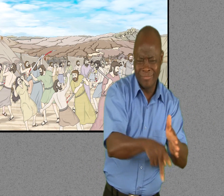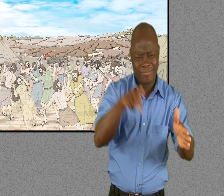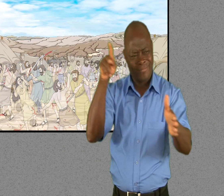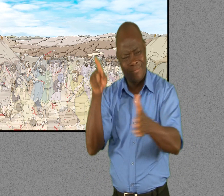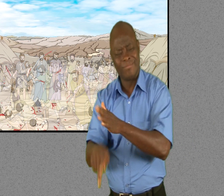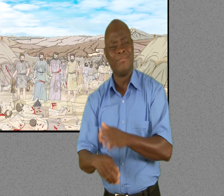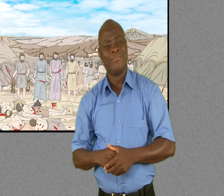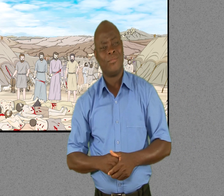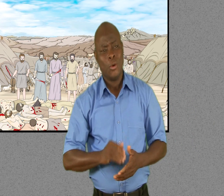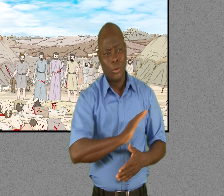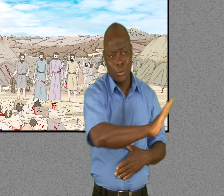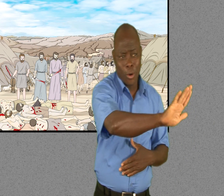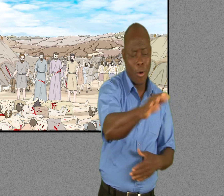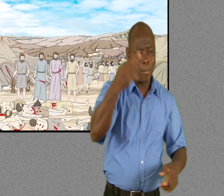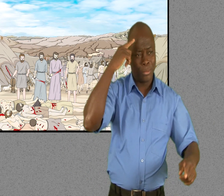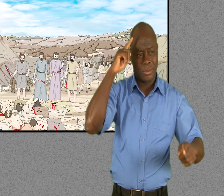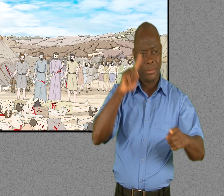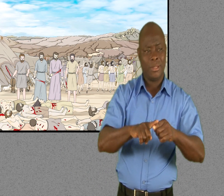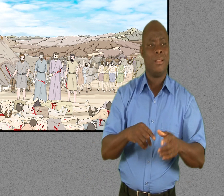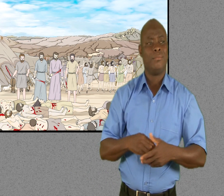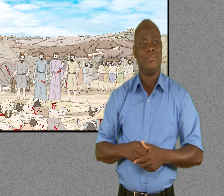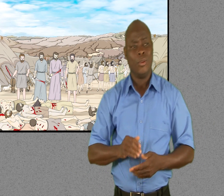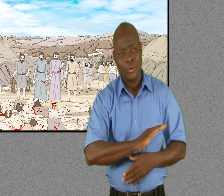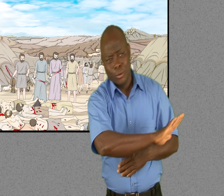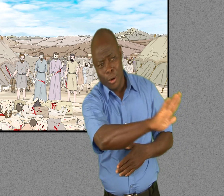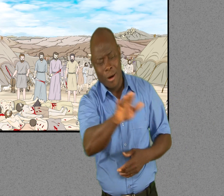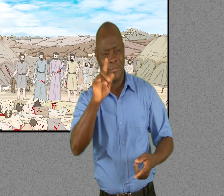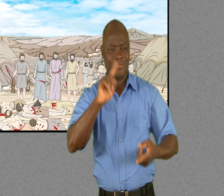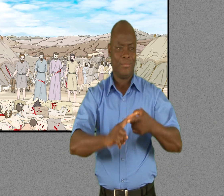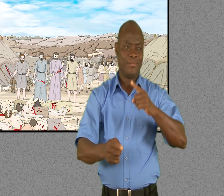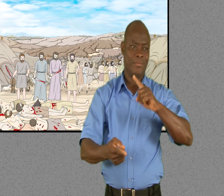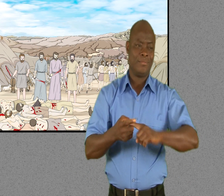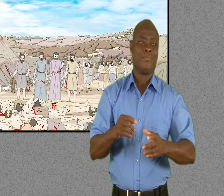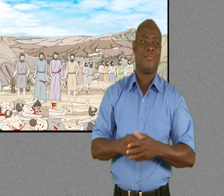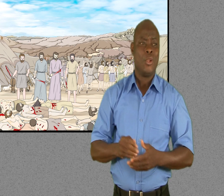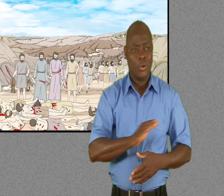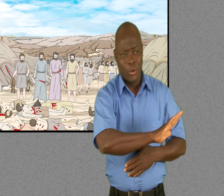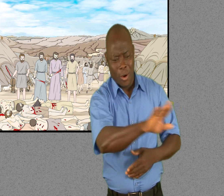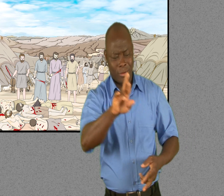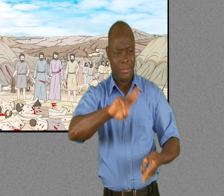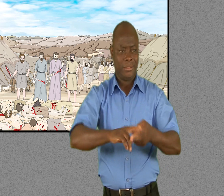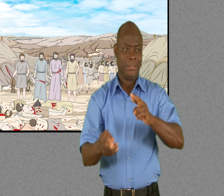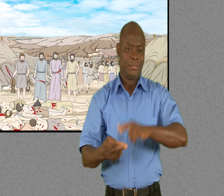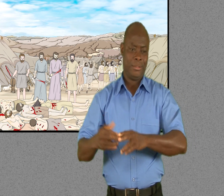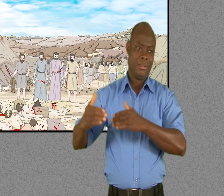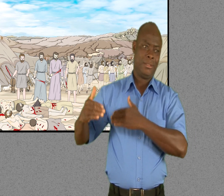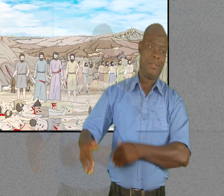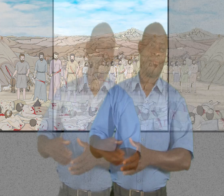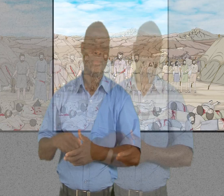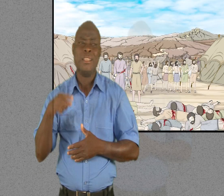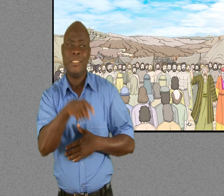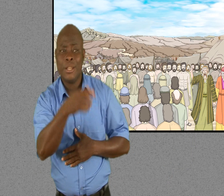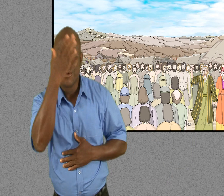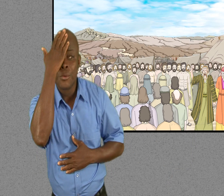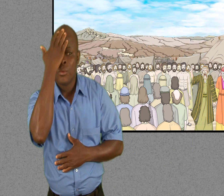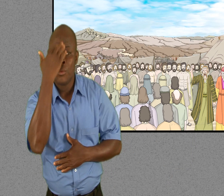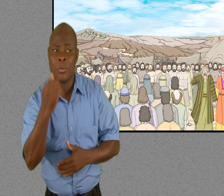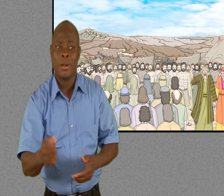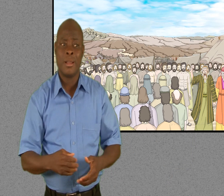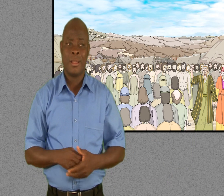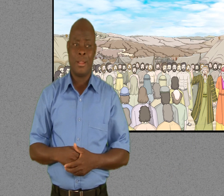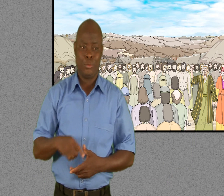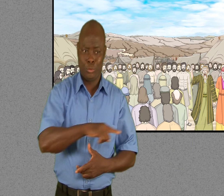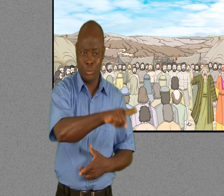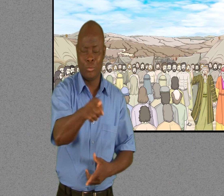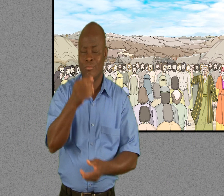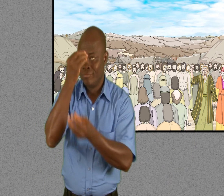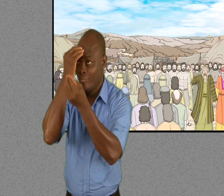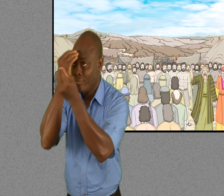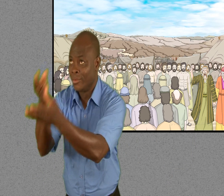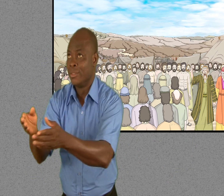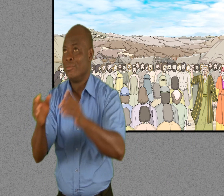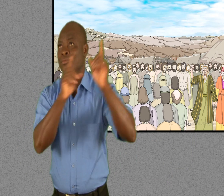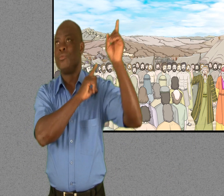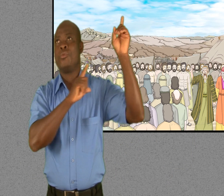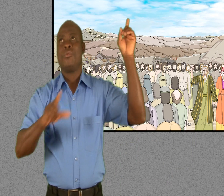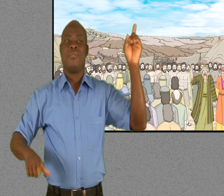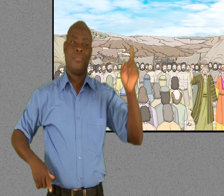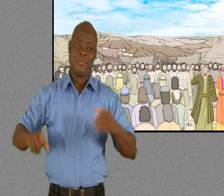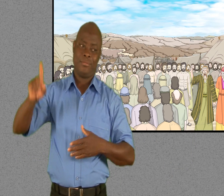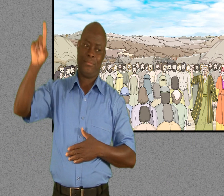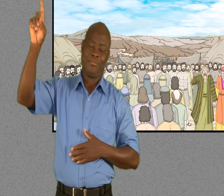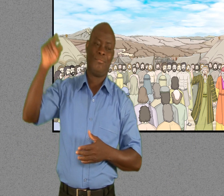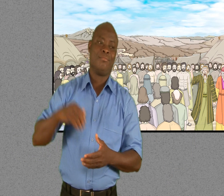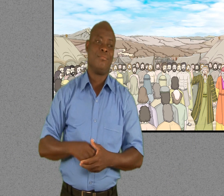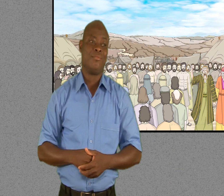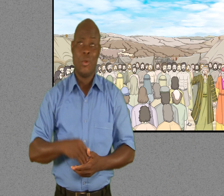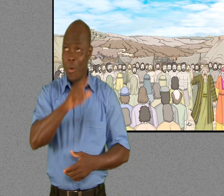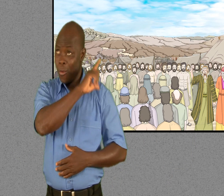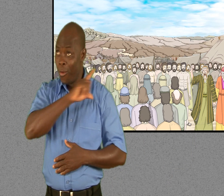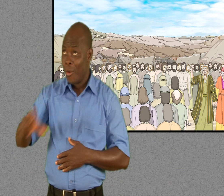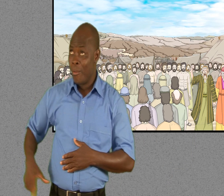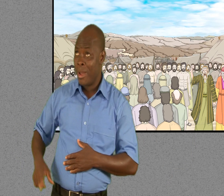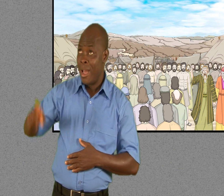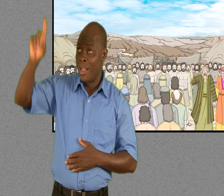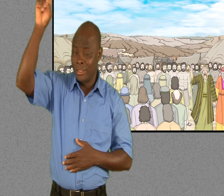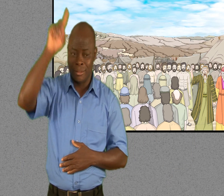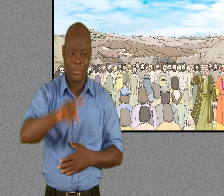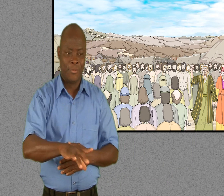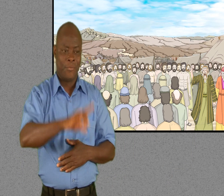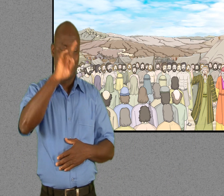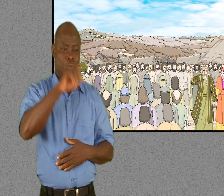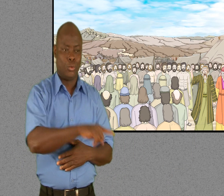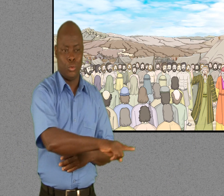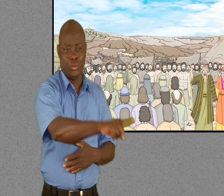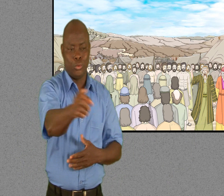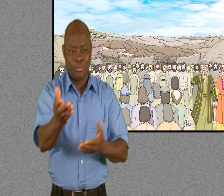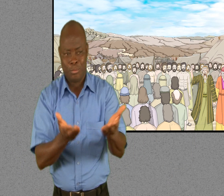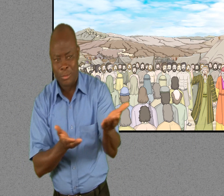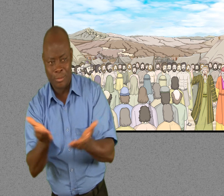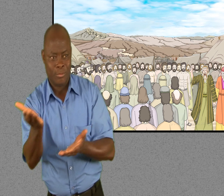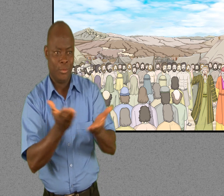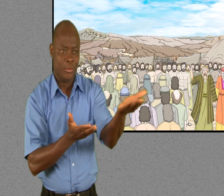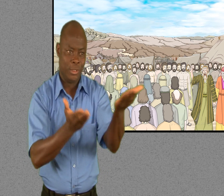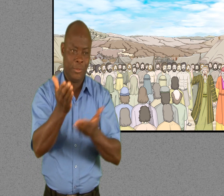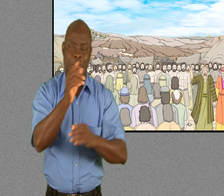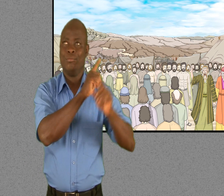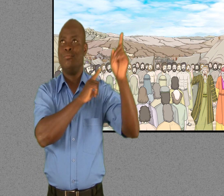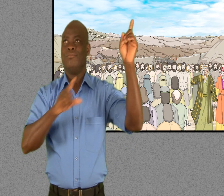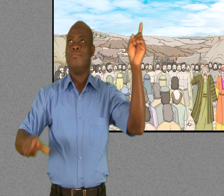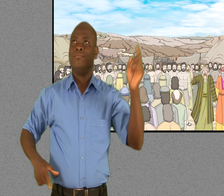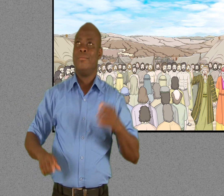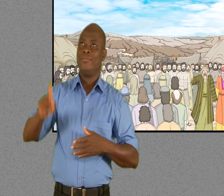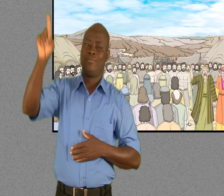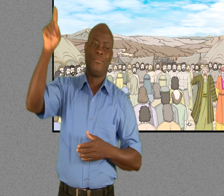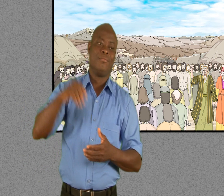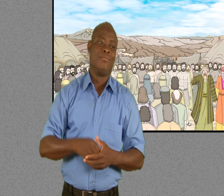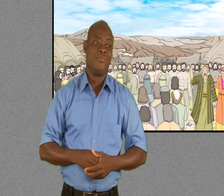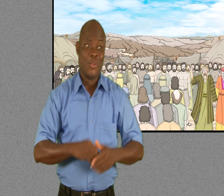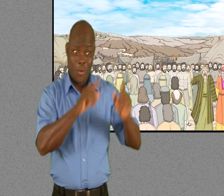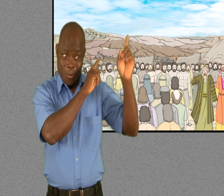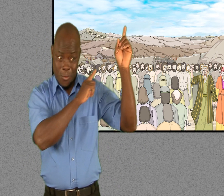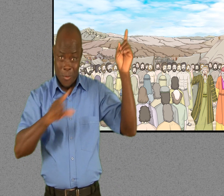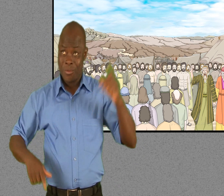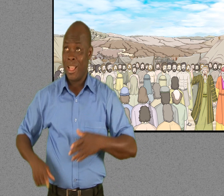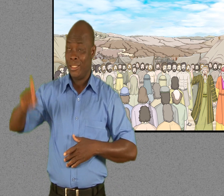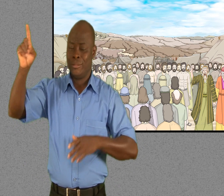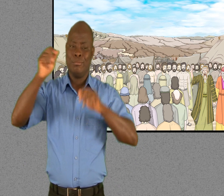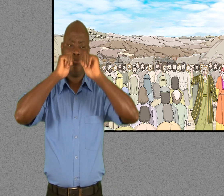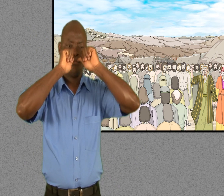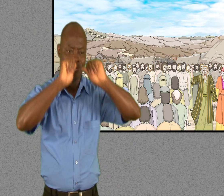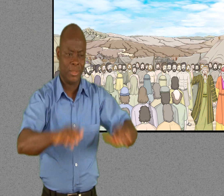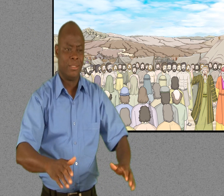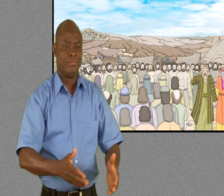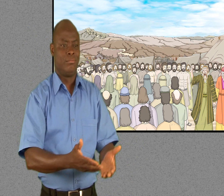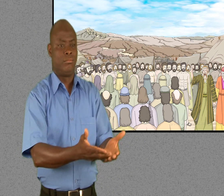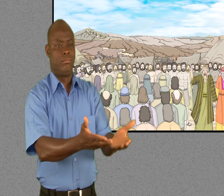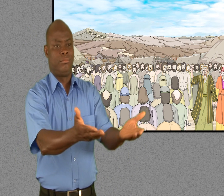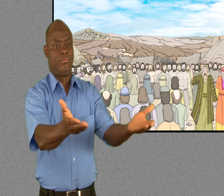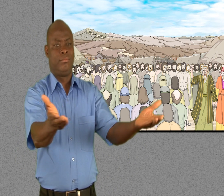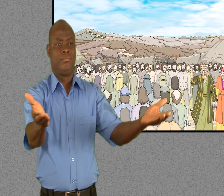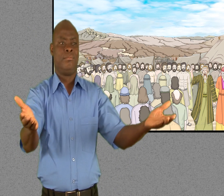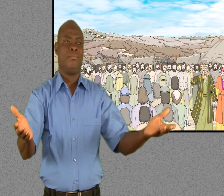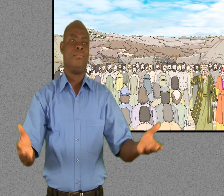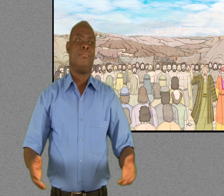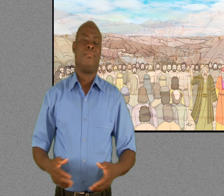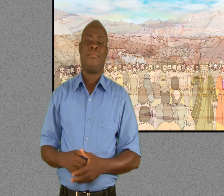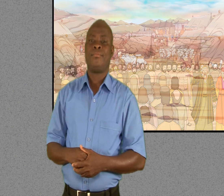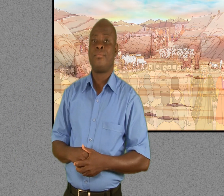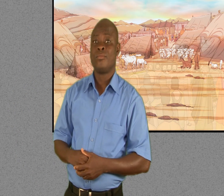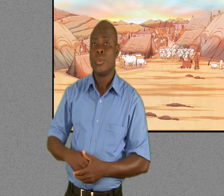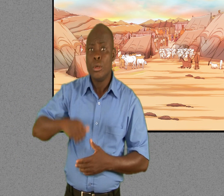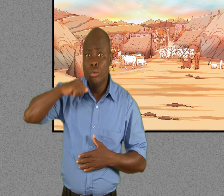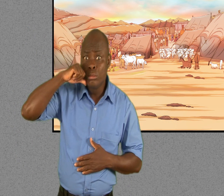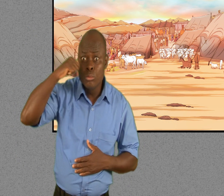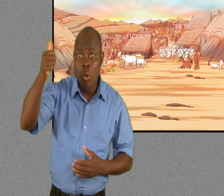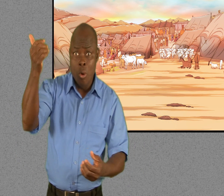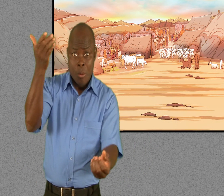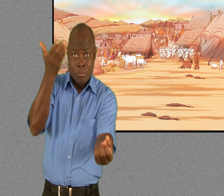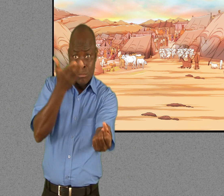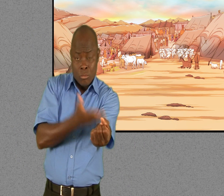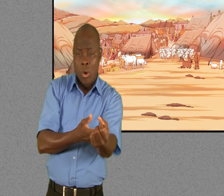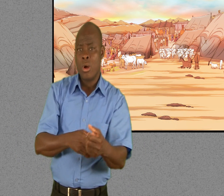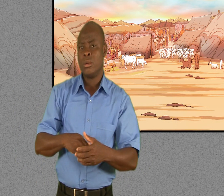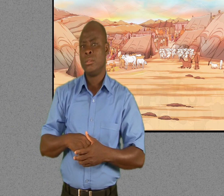Afterward, Moses said, “Today you have been ordained for service to the LORD, since each man went against his son and his brother; so the LORD has bestowed a blessing on you this day.”